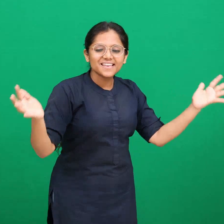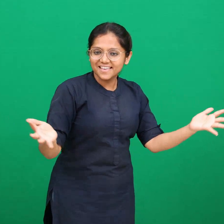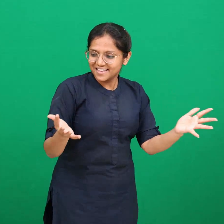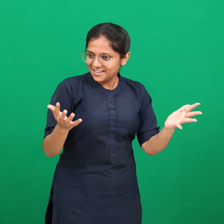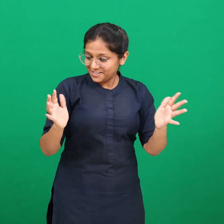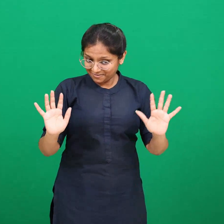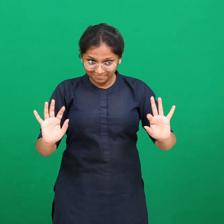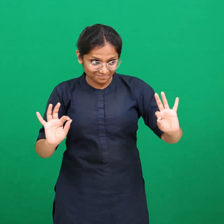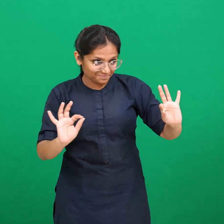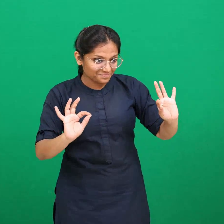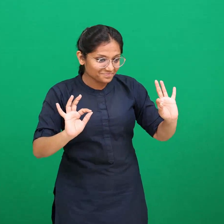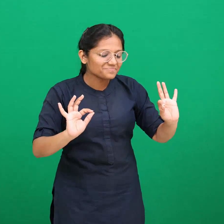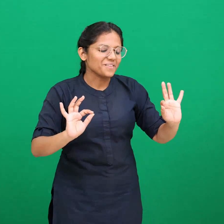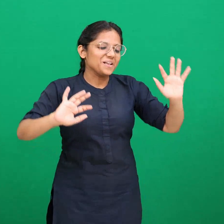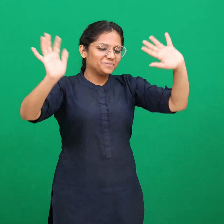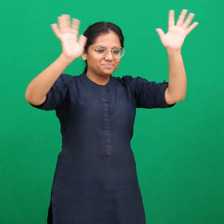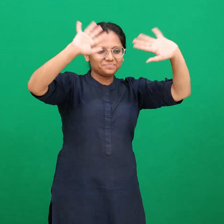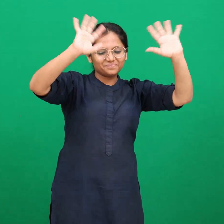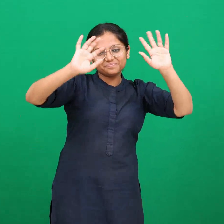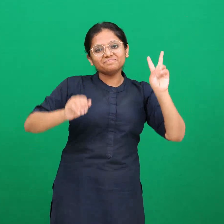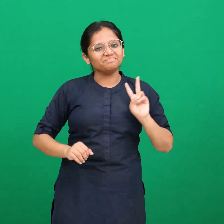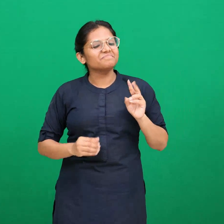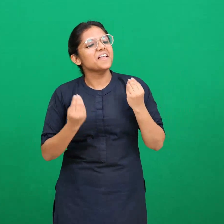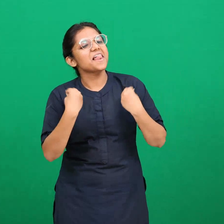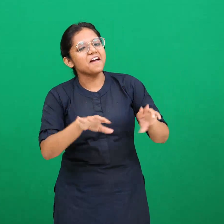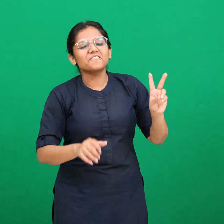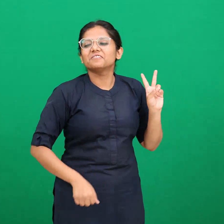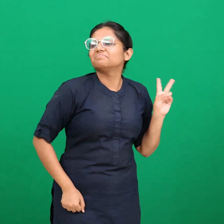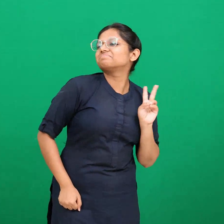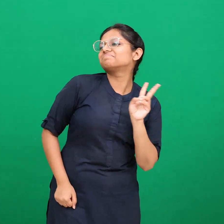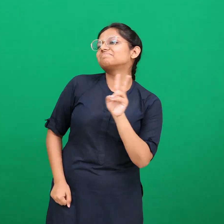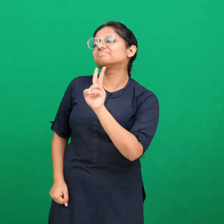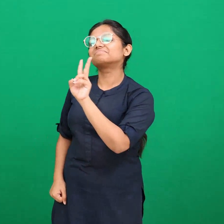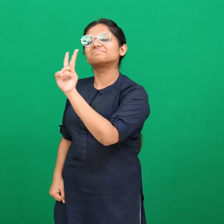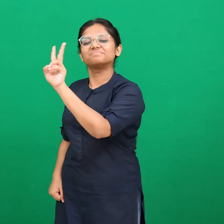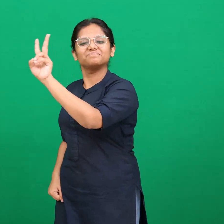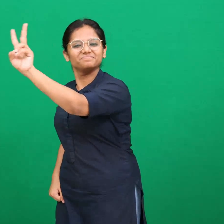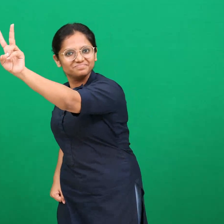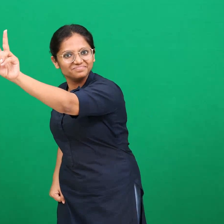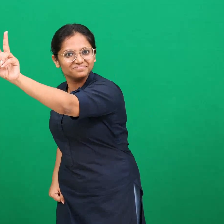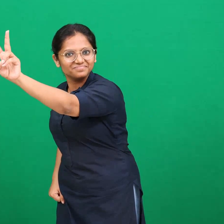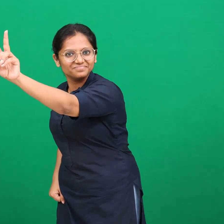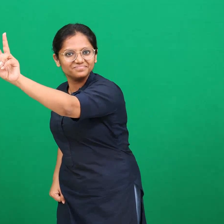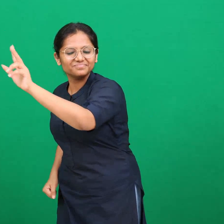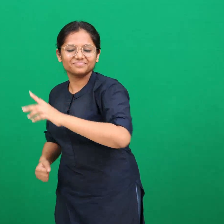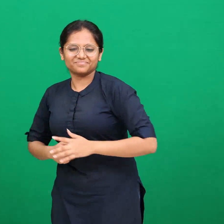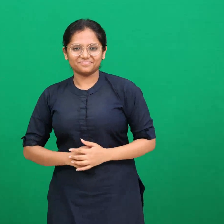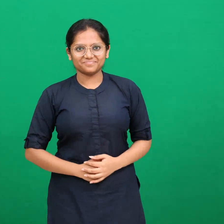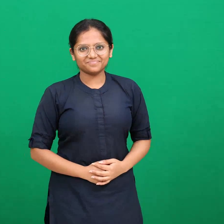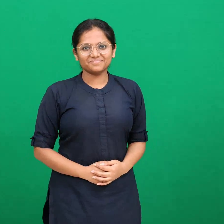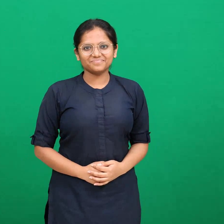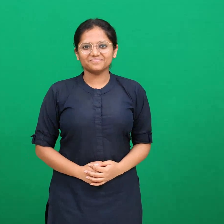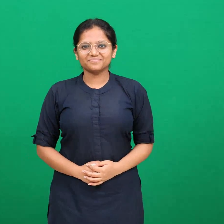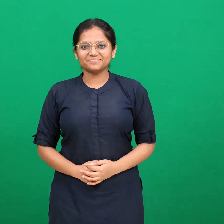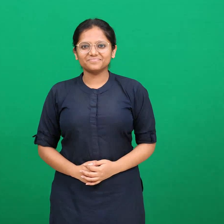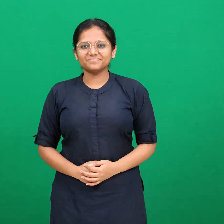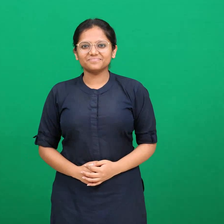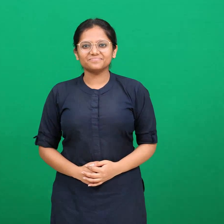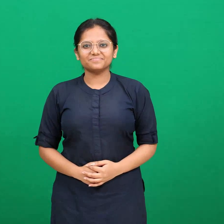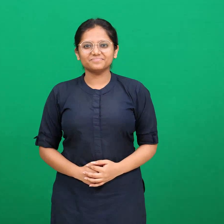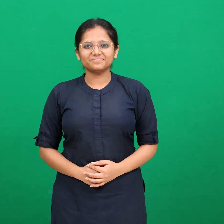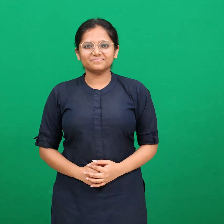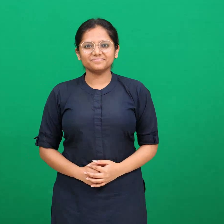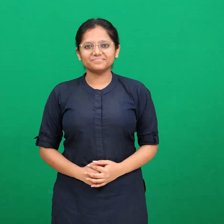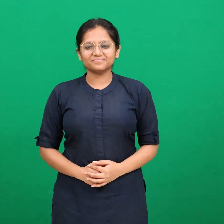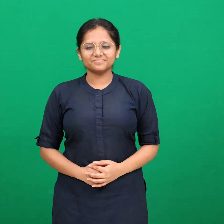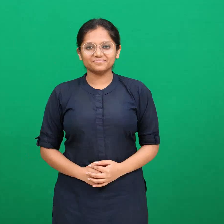Then they left the city.